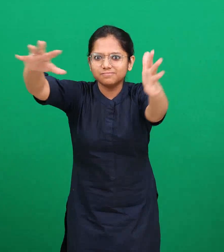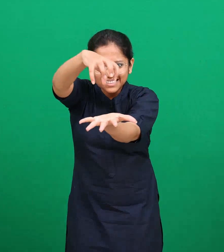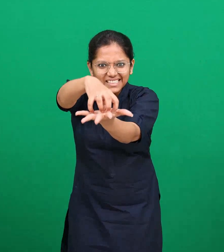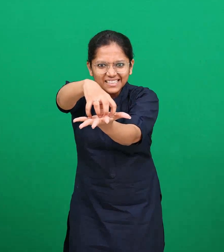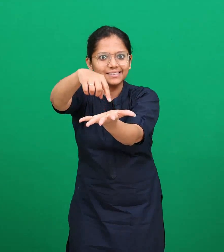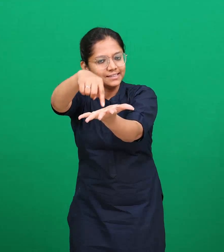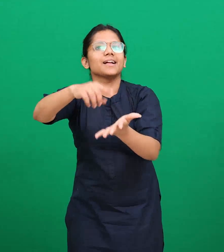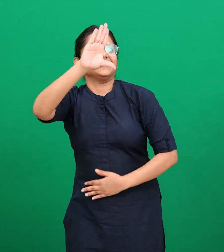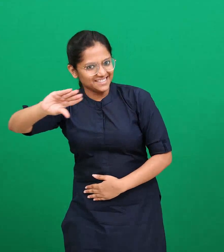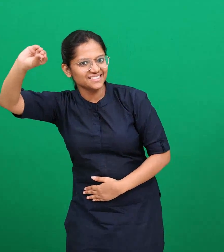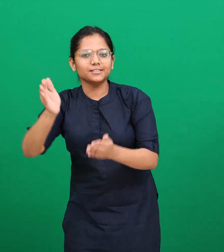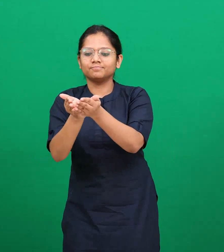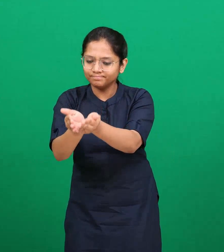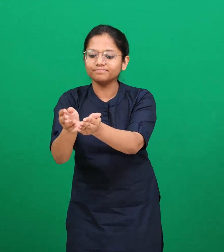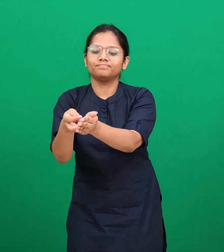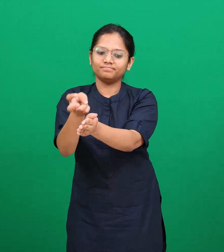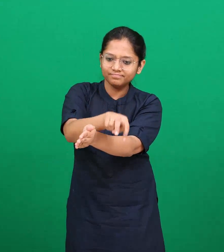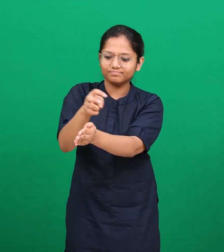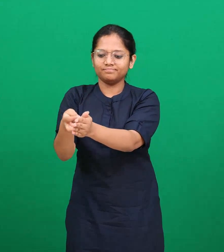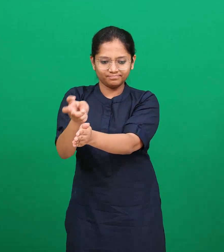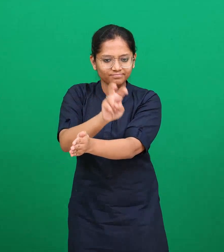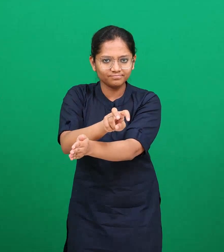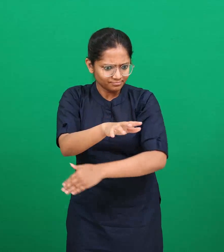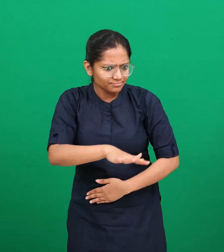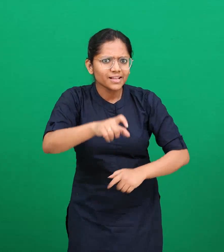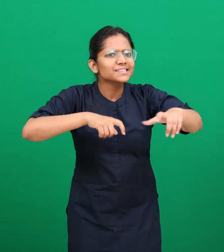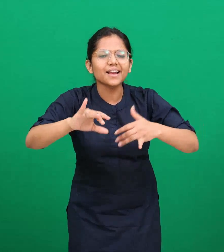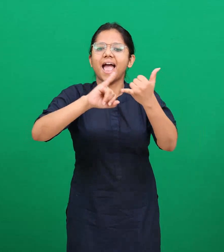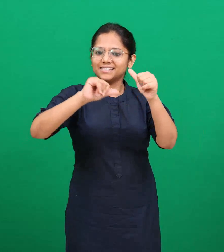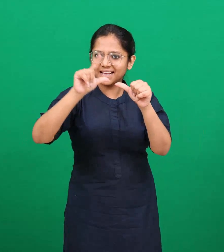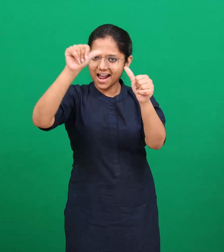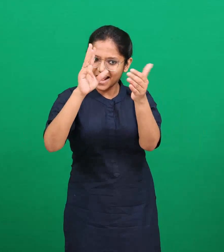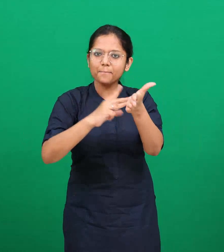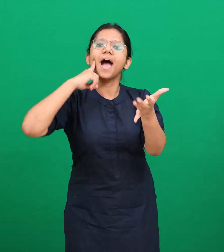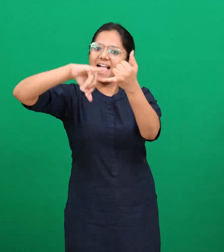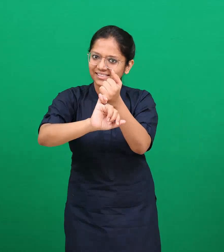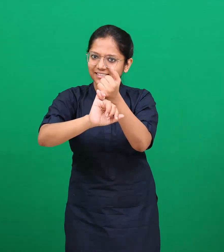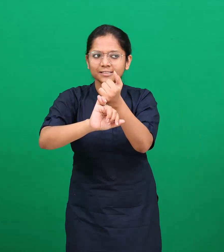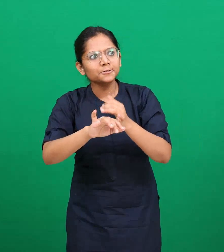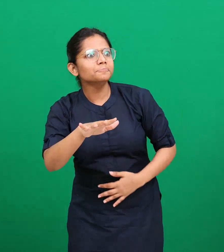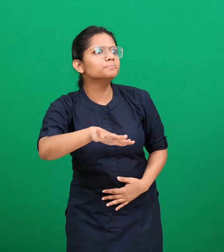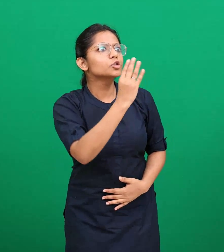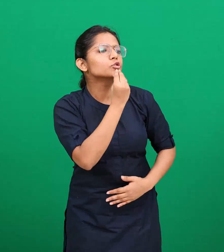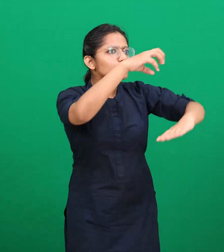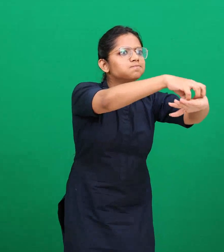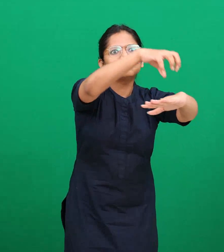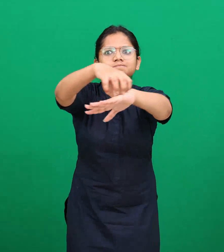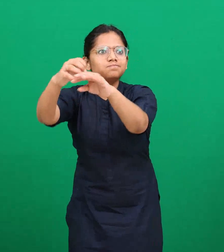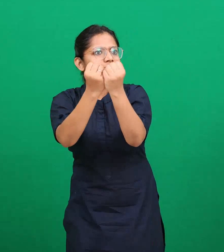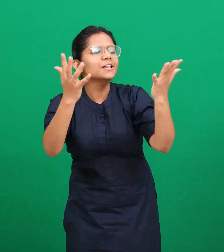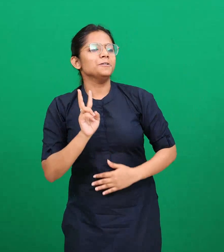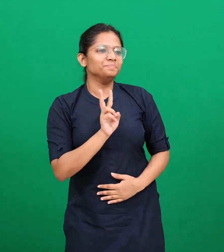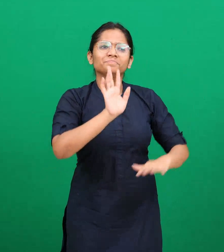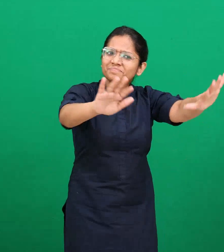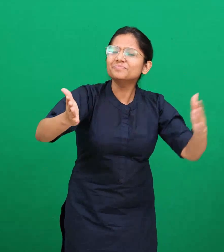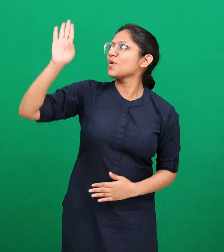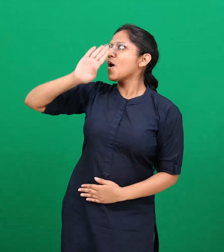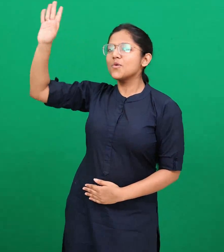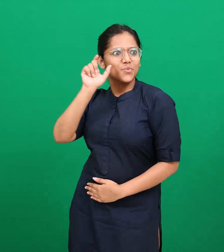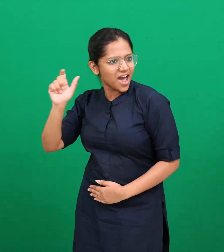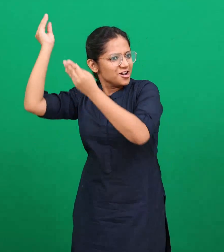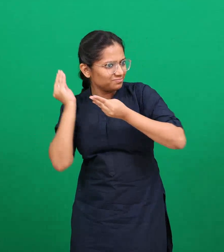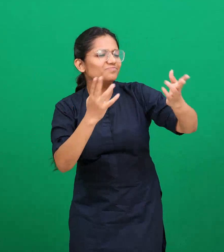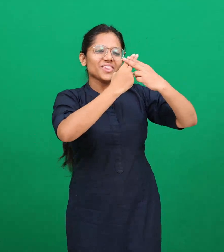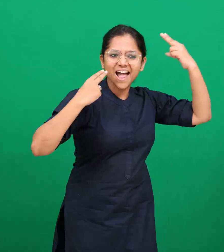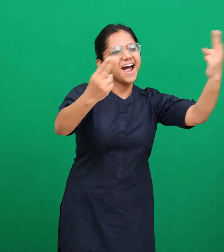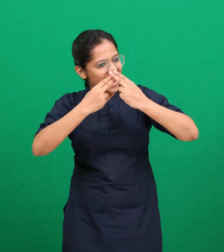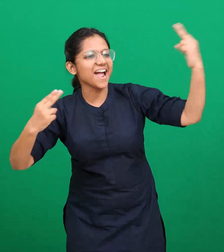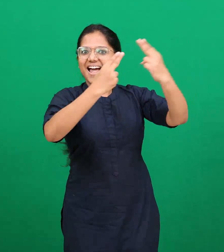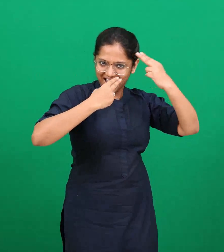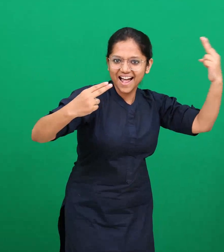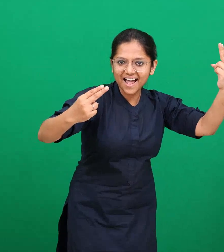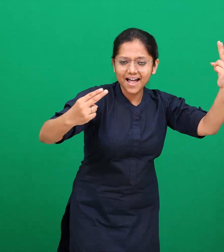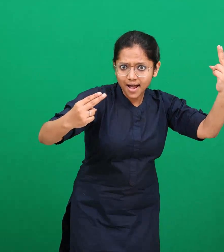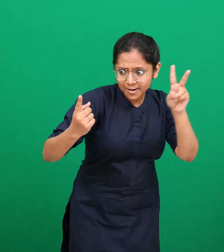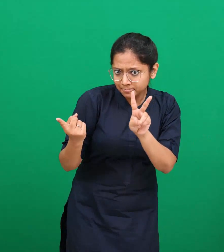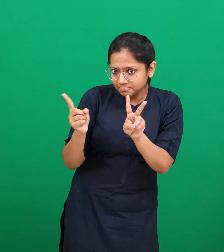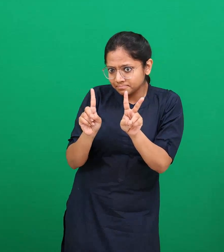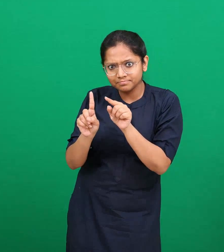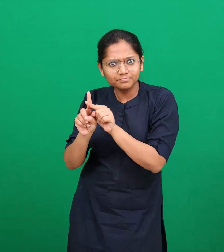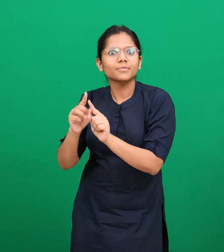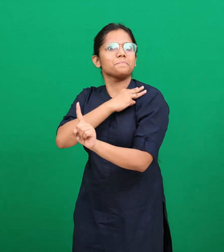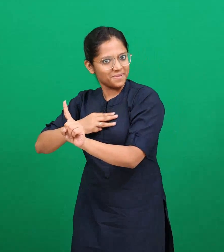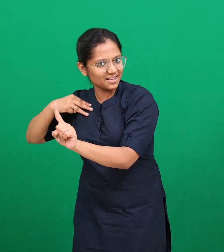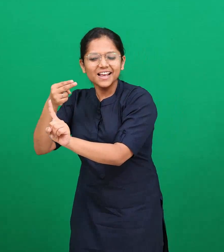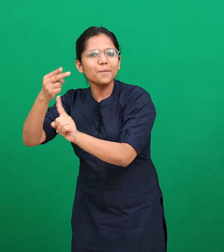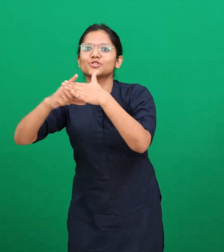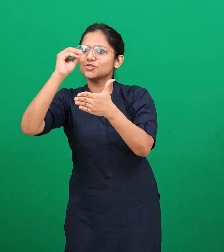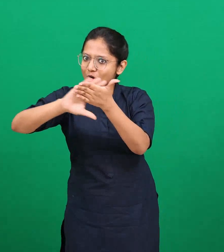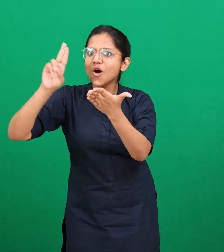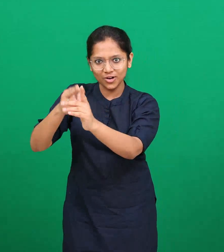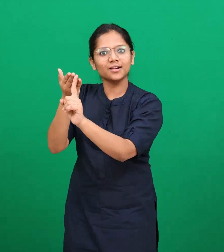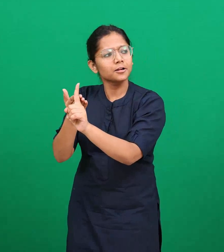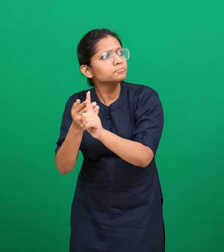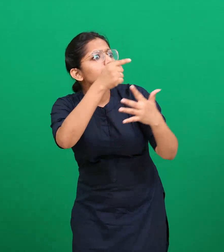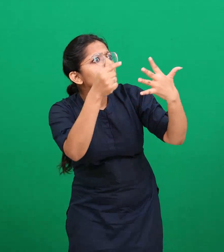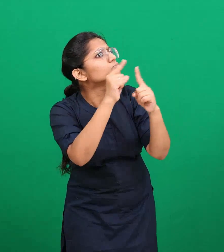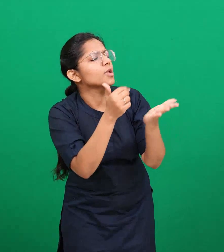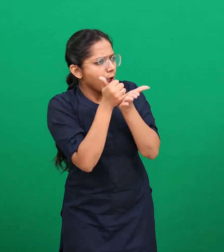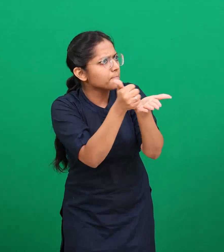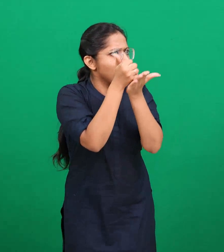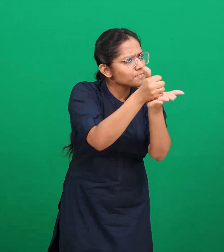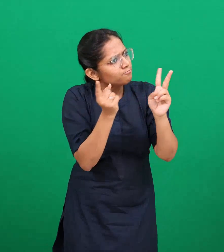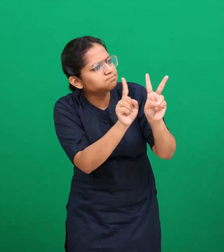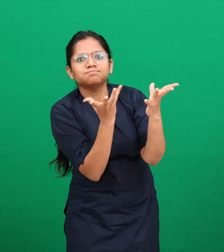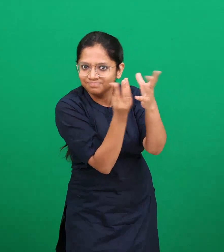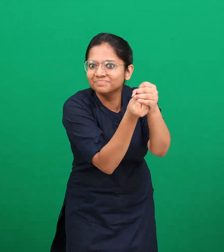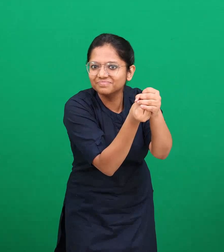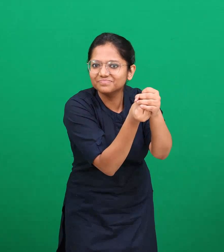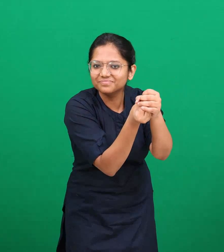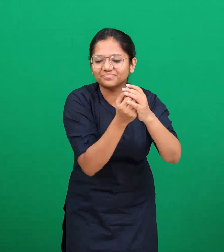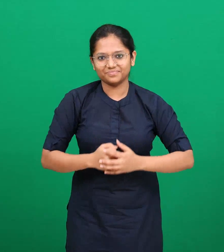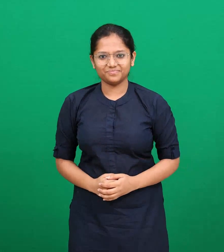When they arrived at Salamis, they proclaimed the word of God in the Jewish synagogues.